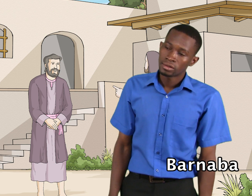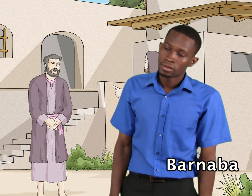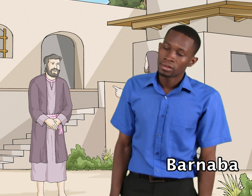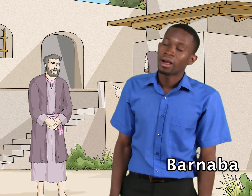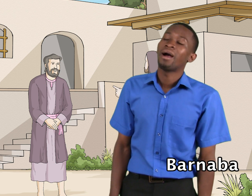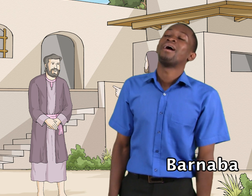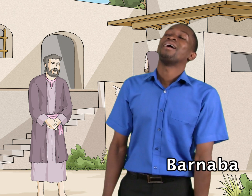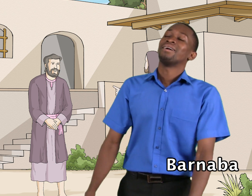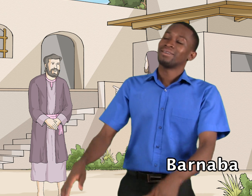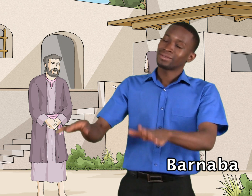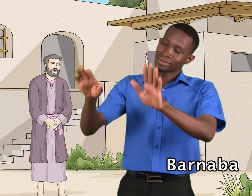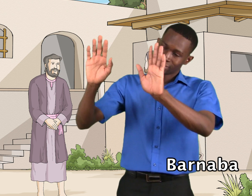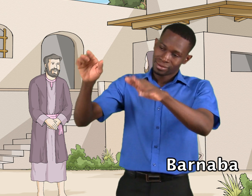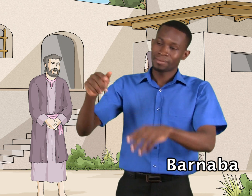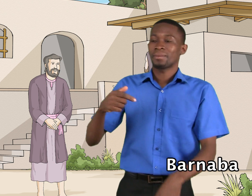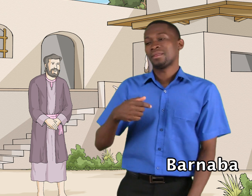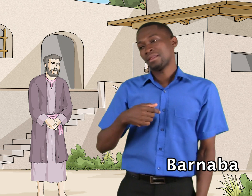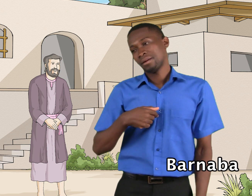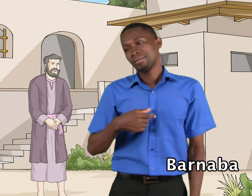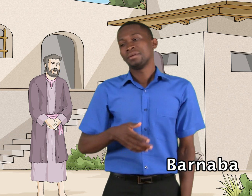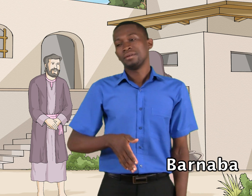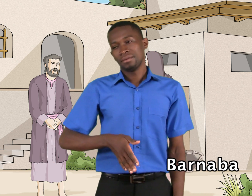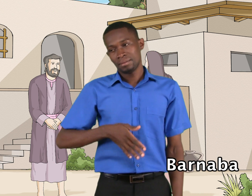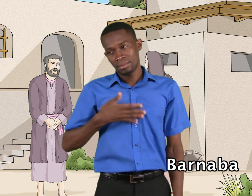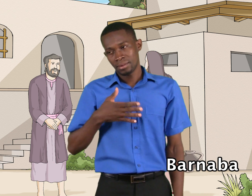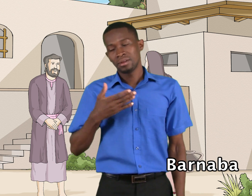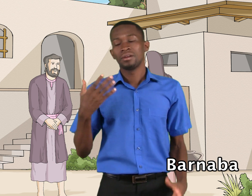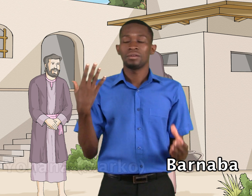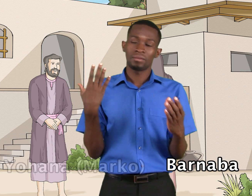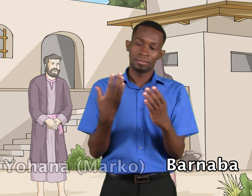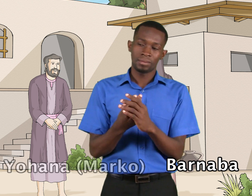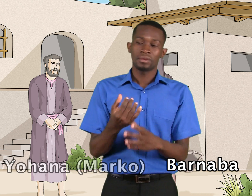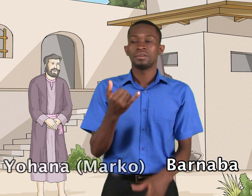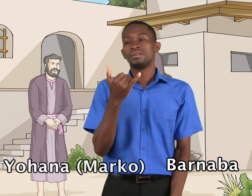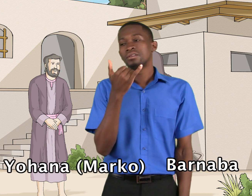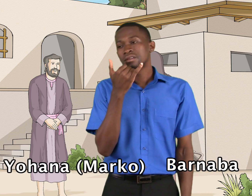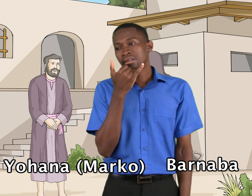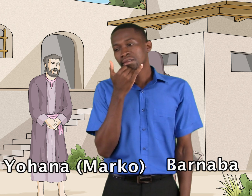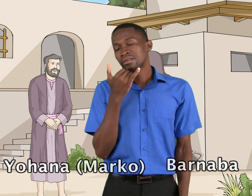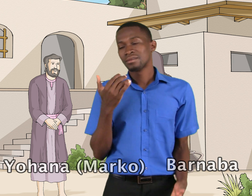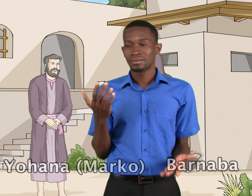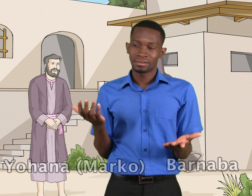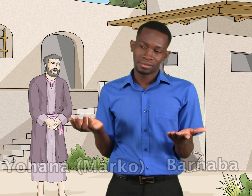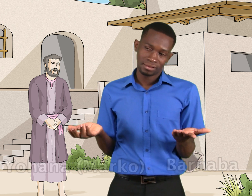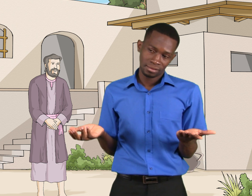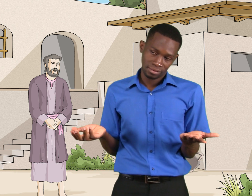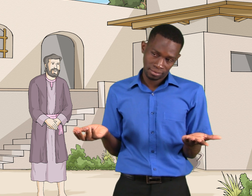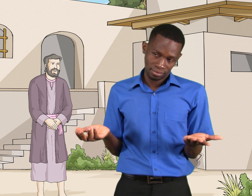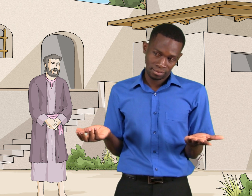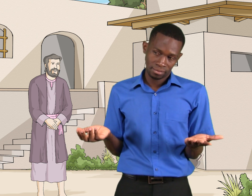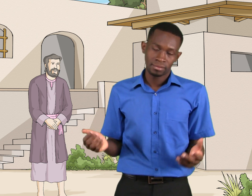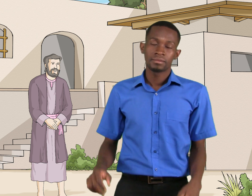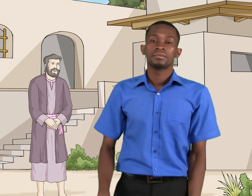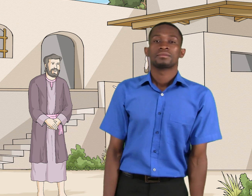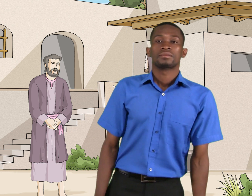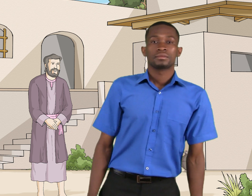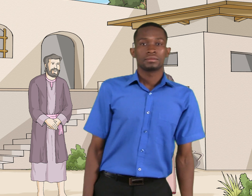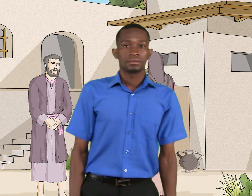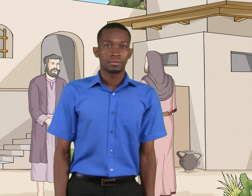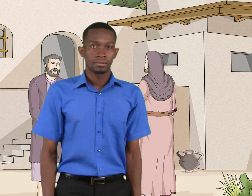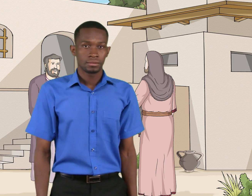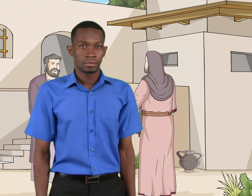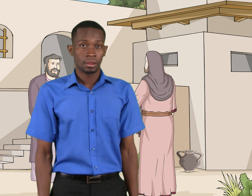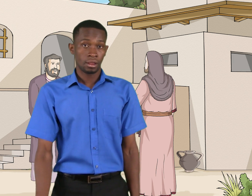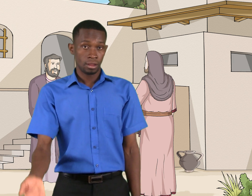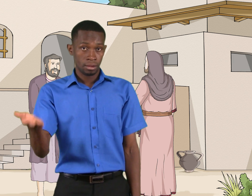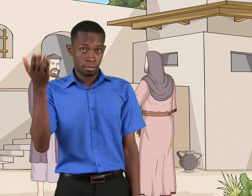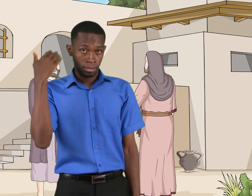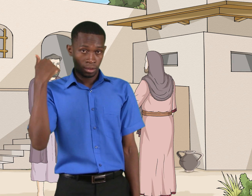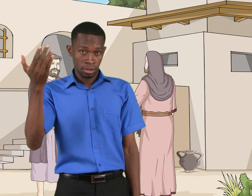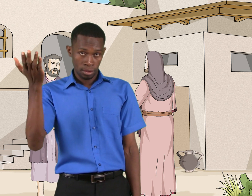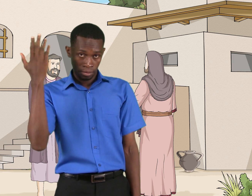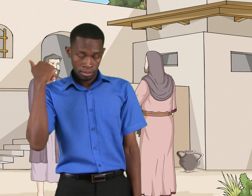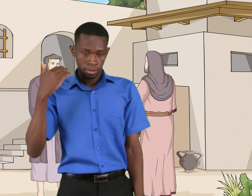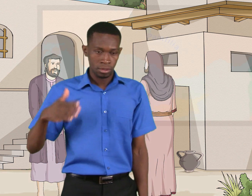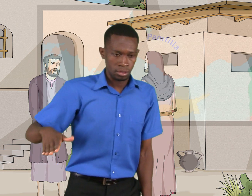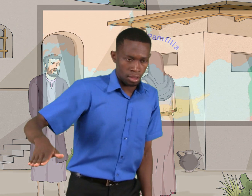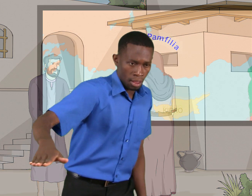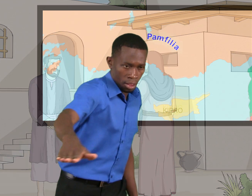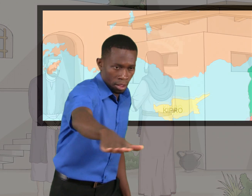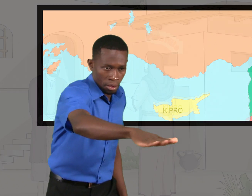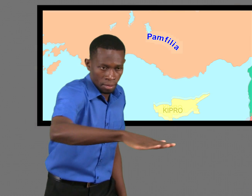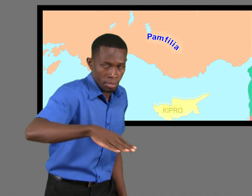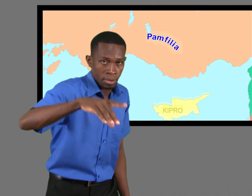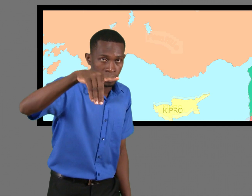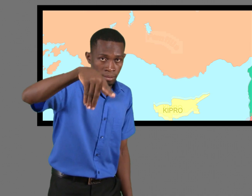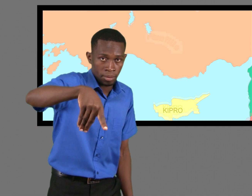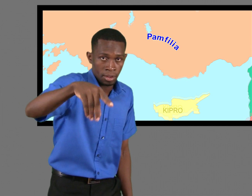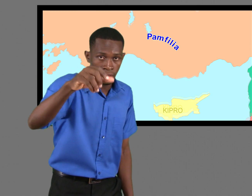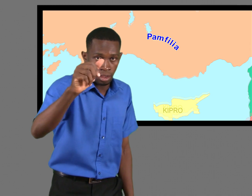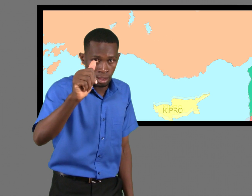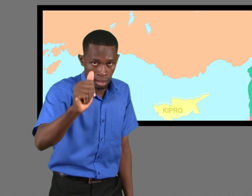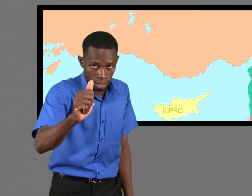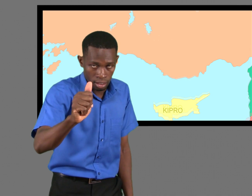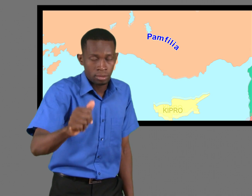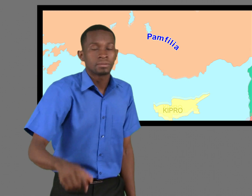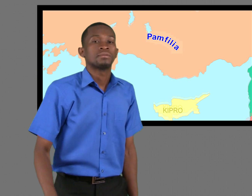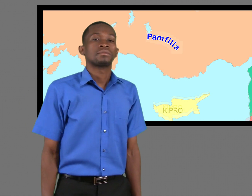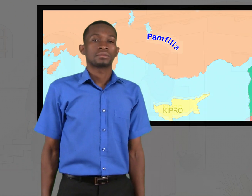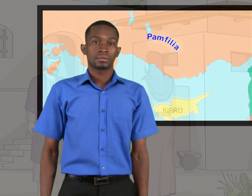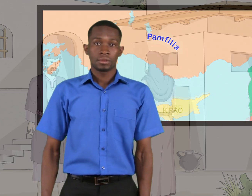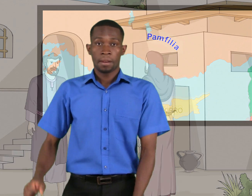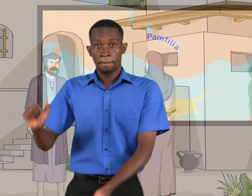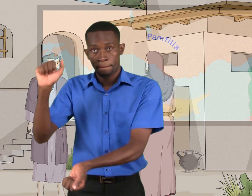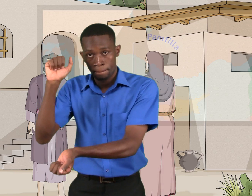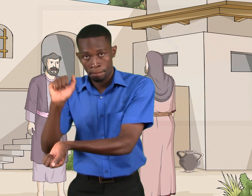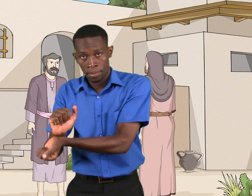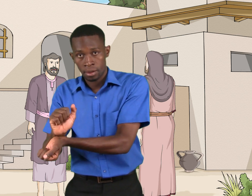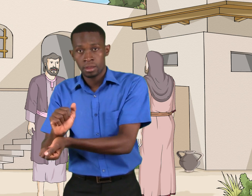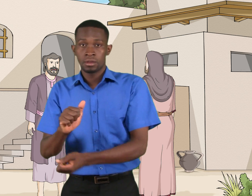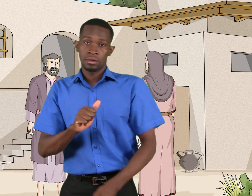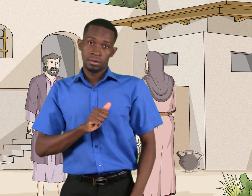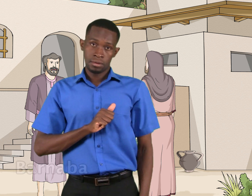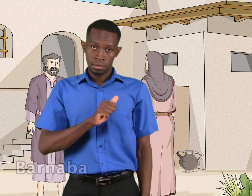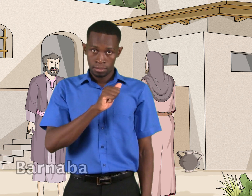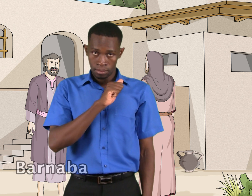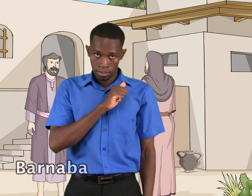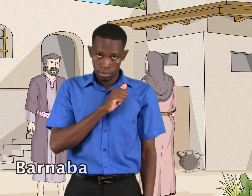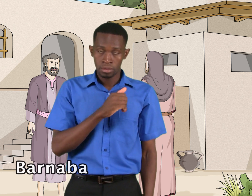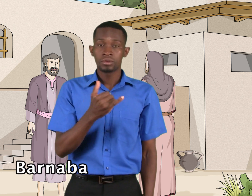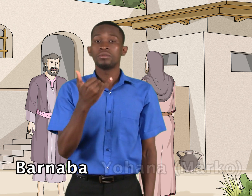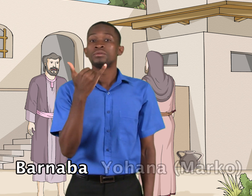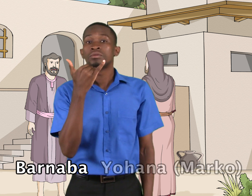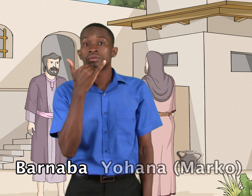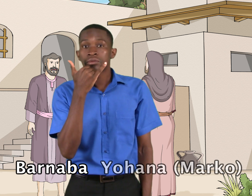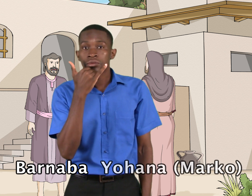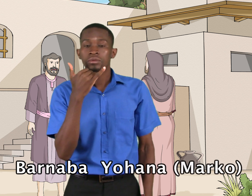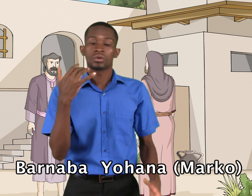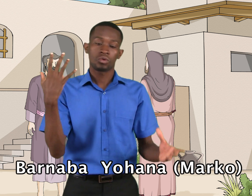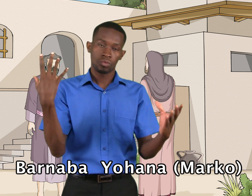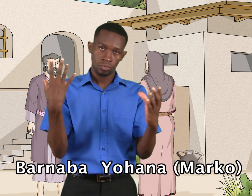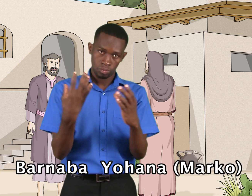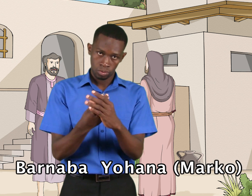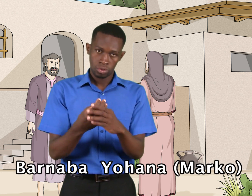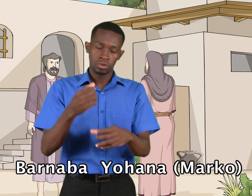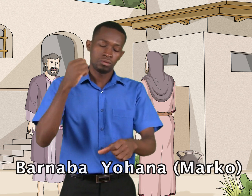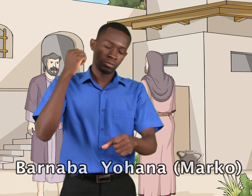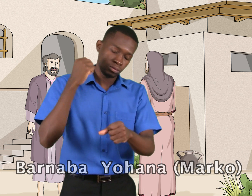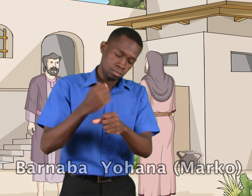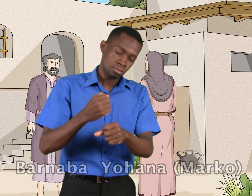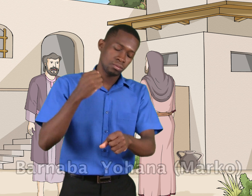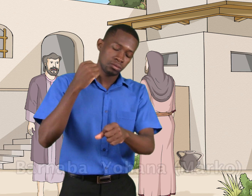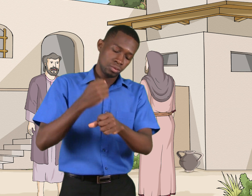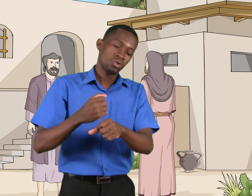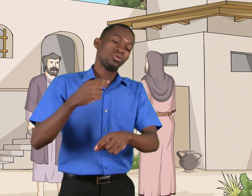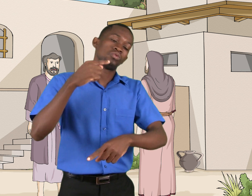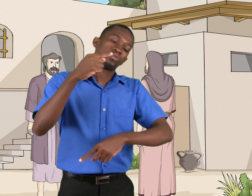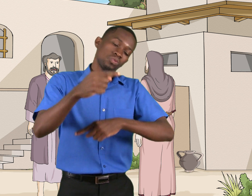Barnabas wanted to take John, also called Mark.